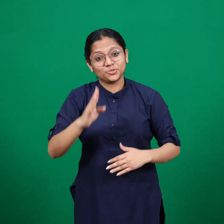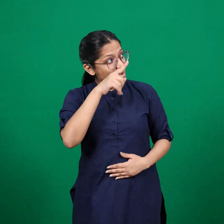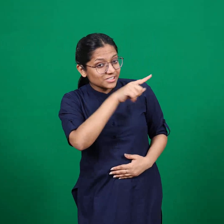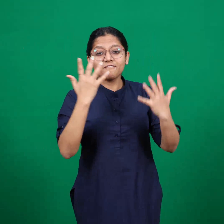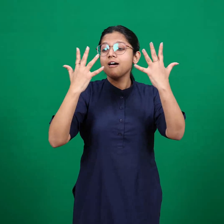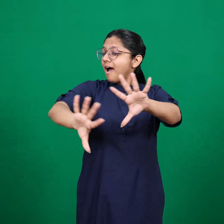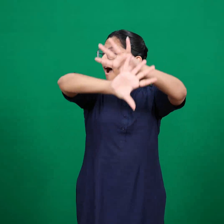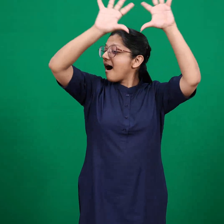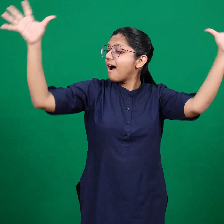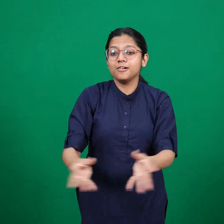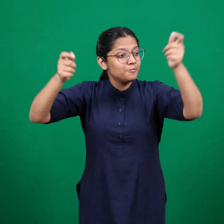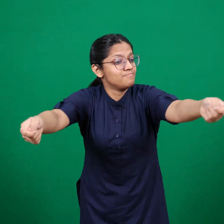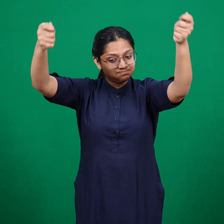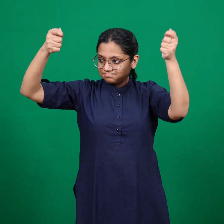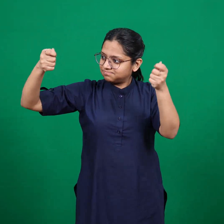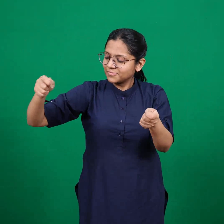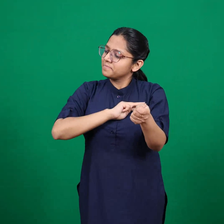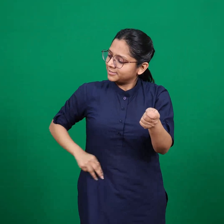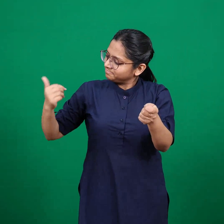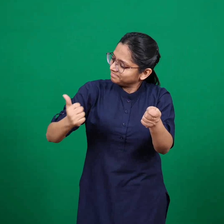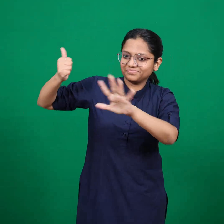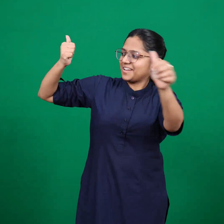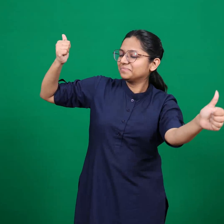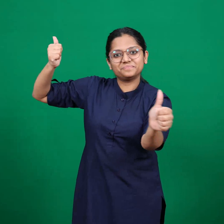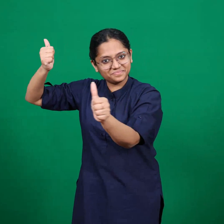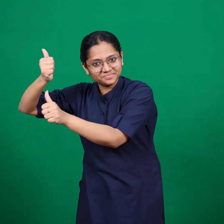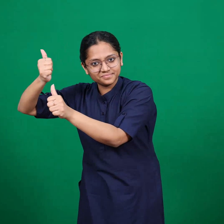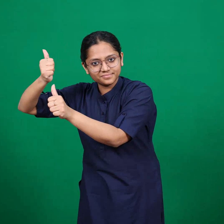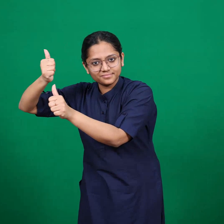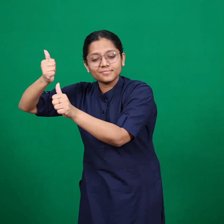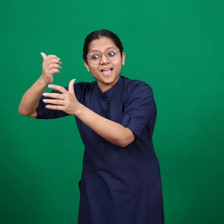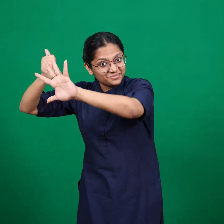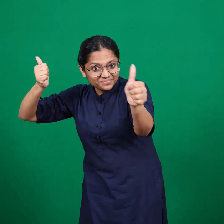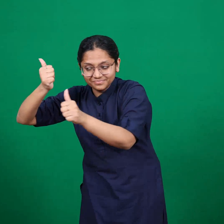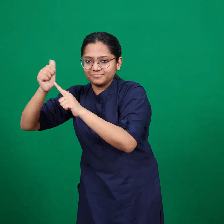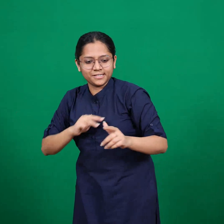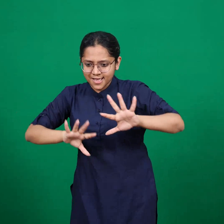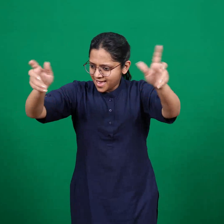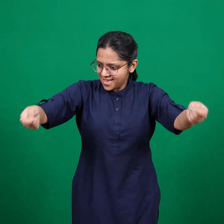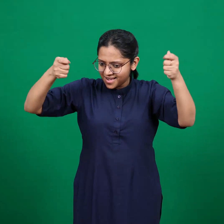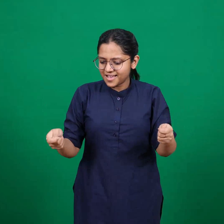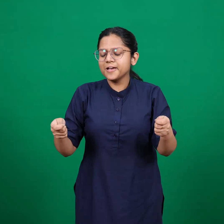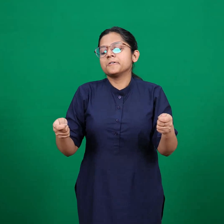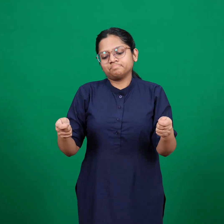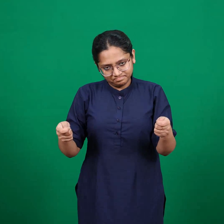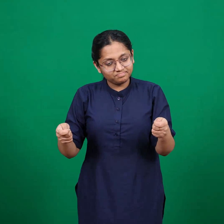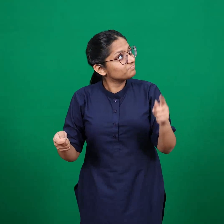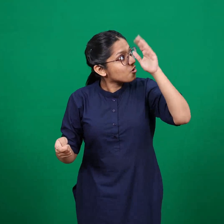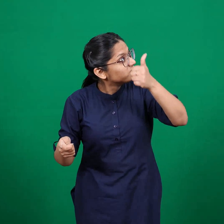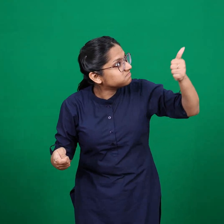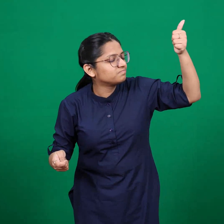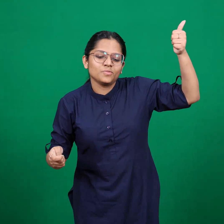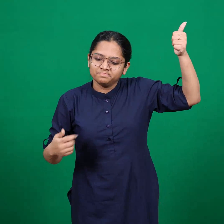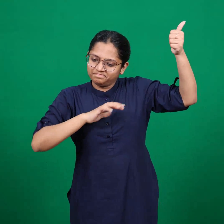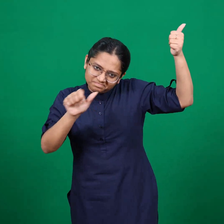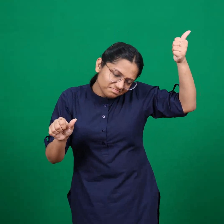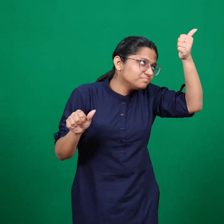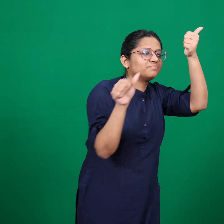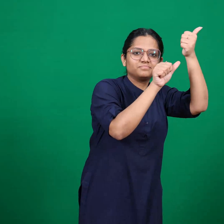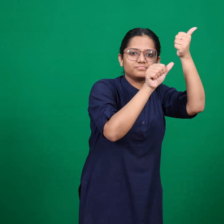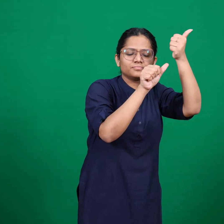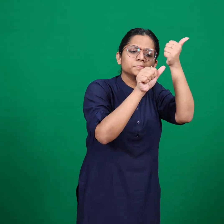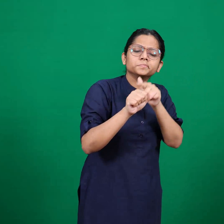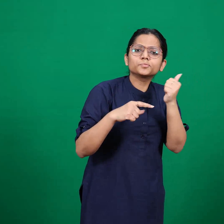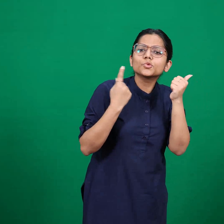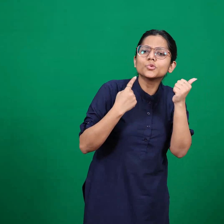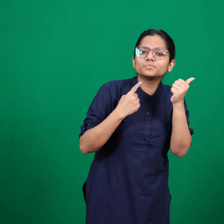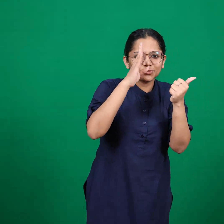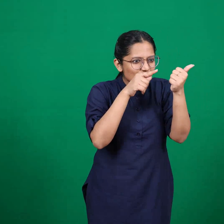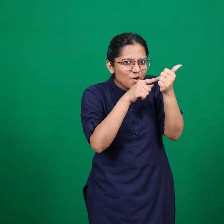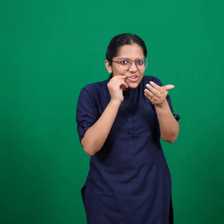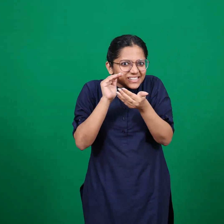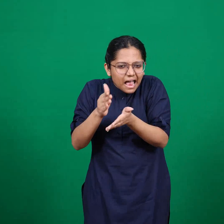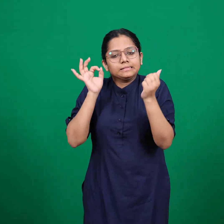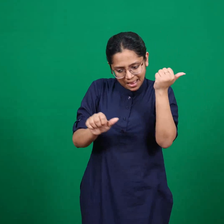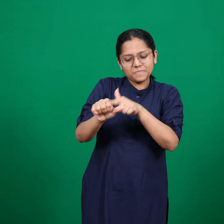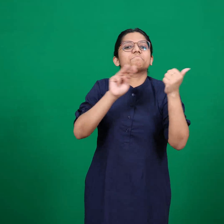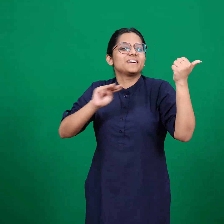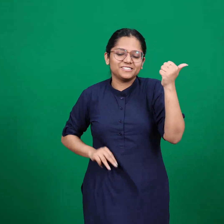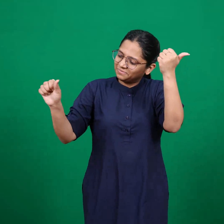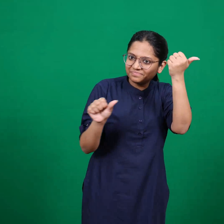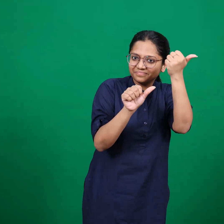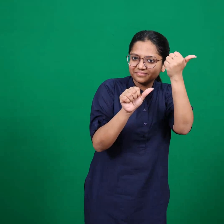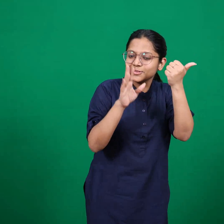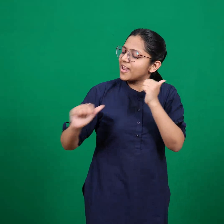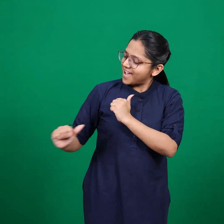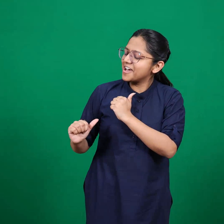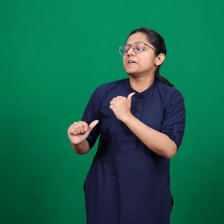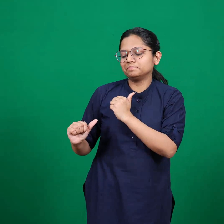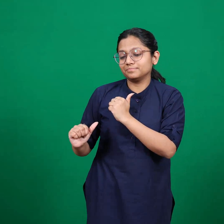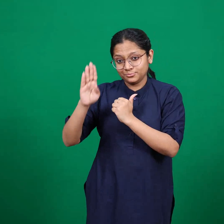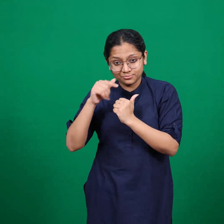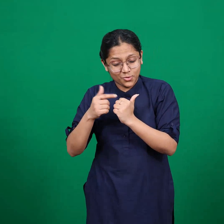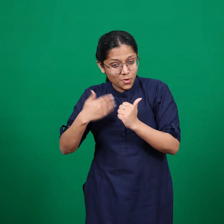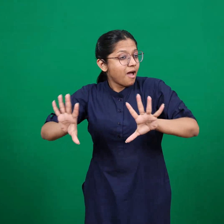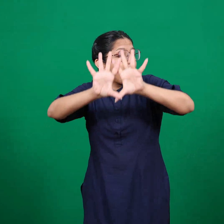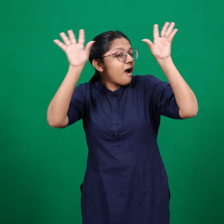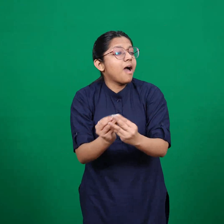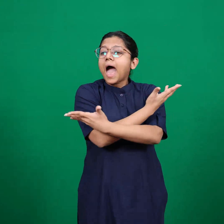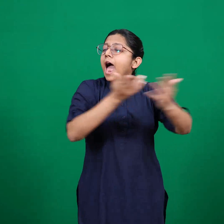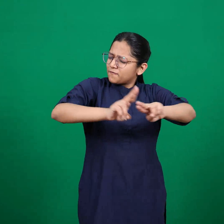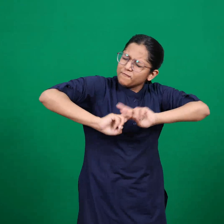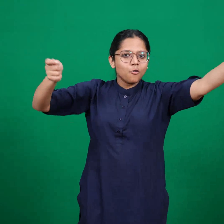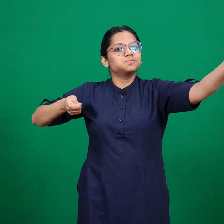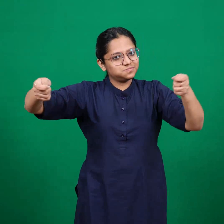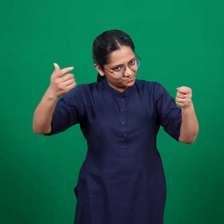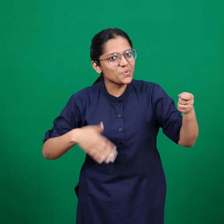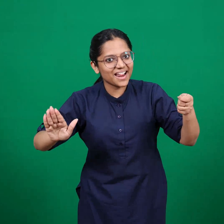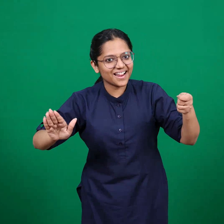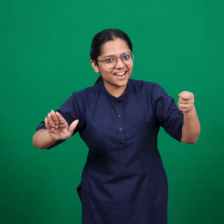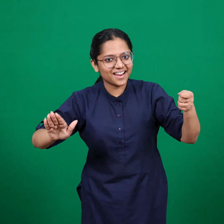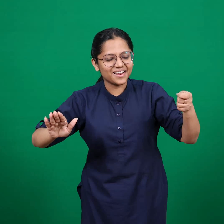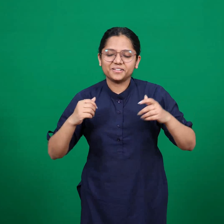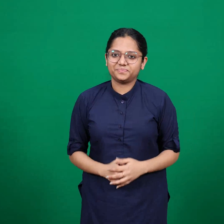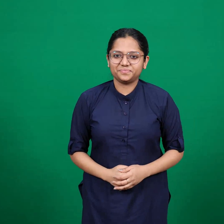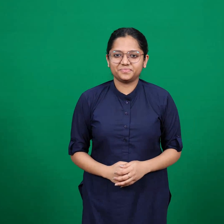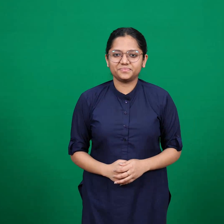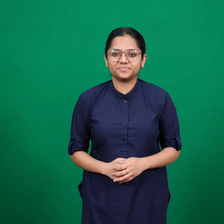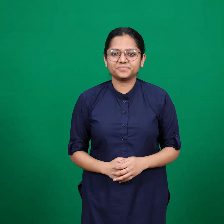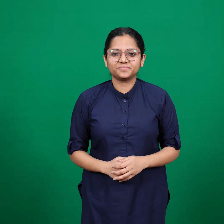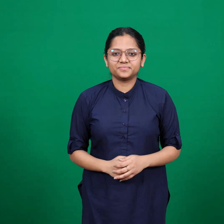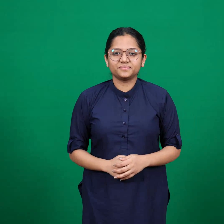And when all things have been subjected to Him, then the Son Himself will be made subject to Him who put all things under Him, so that God may be all in all.